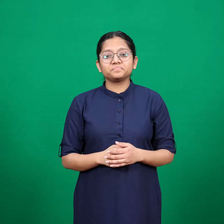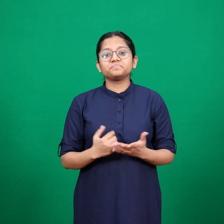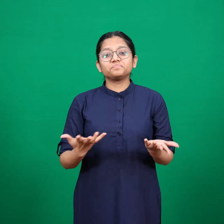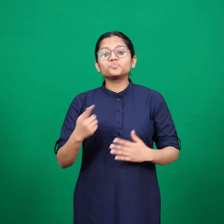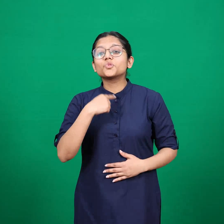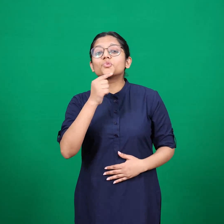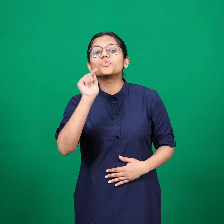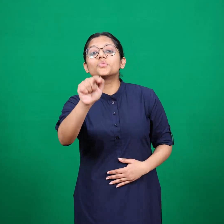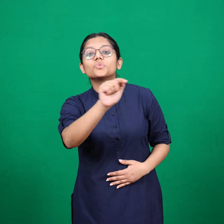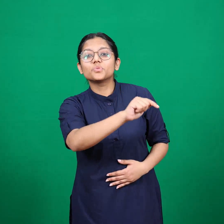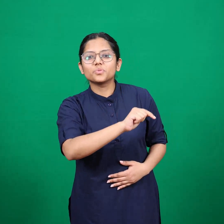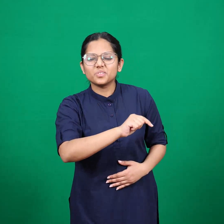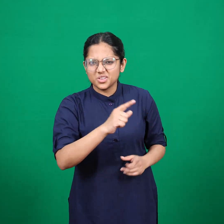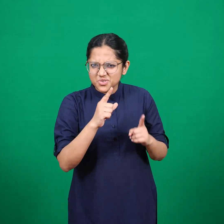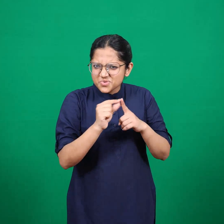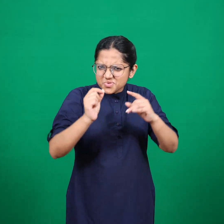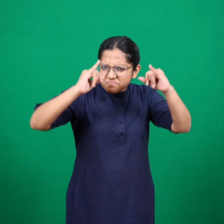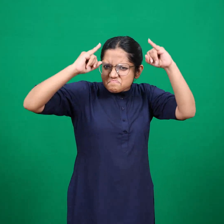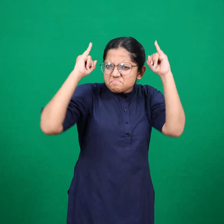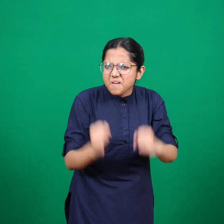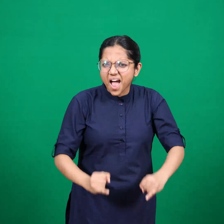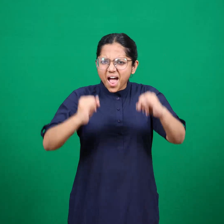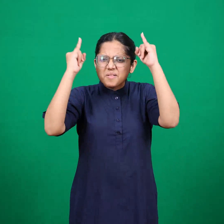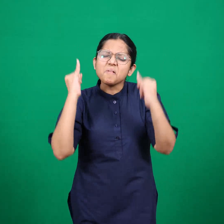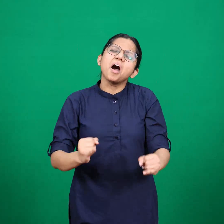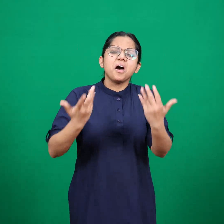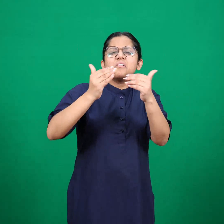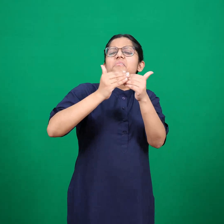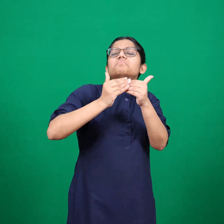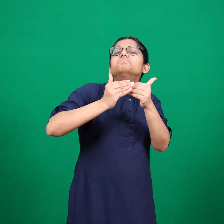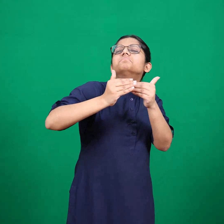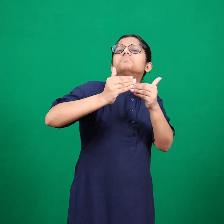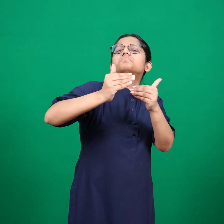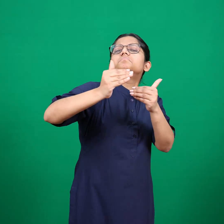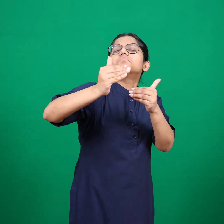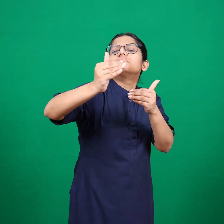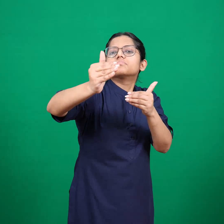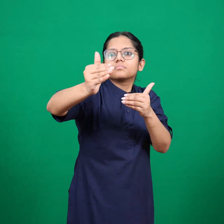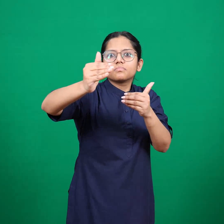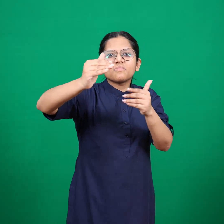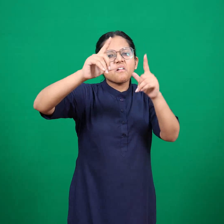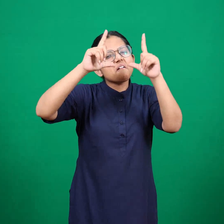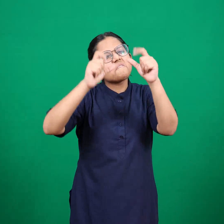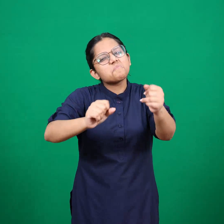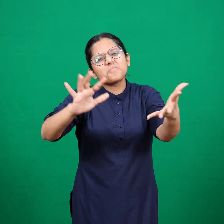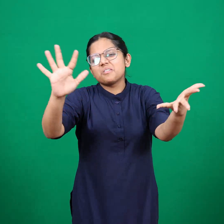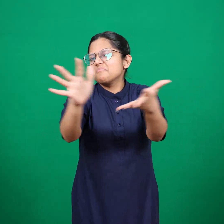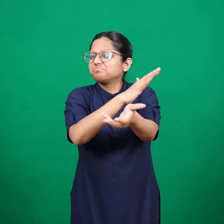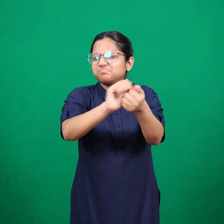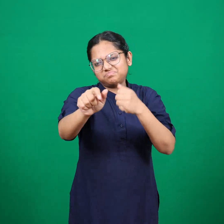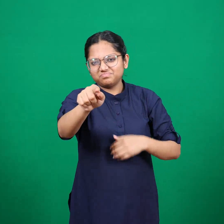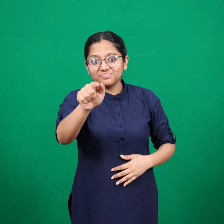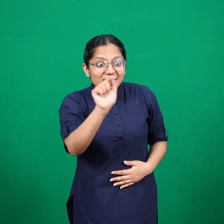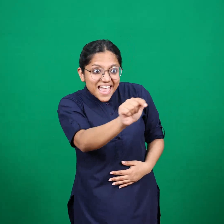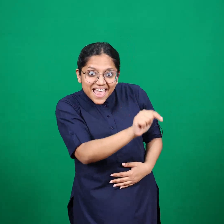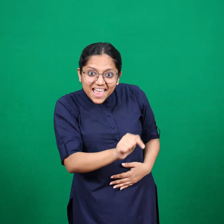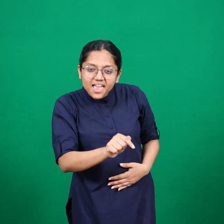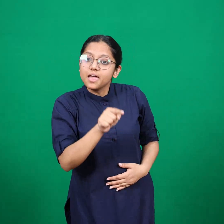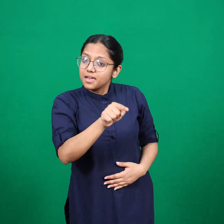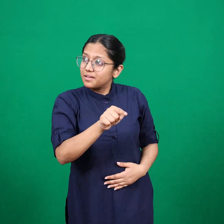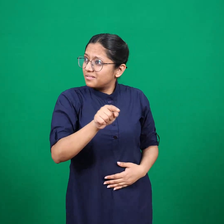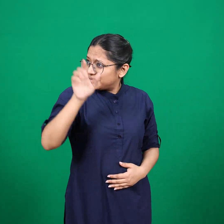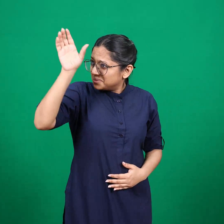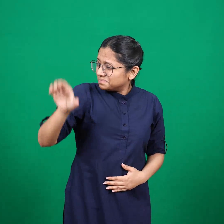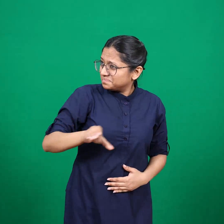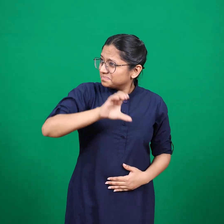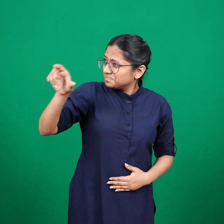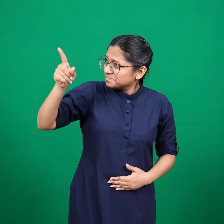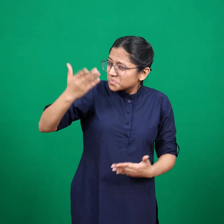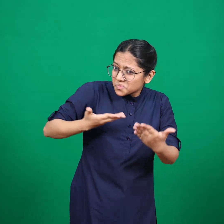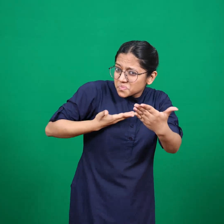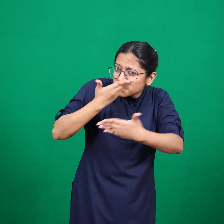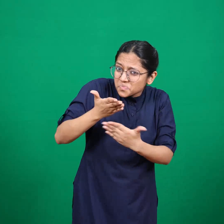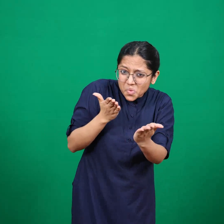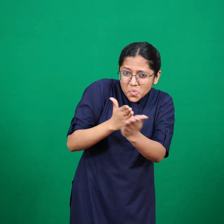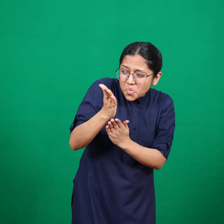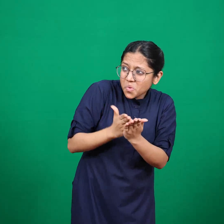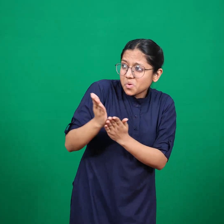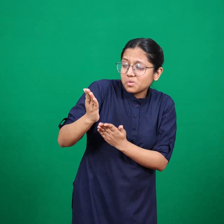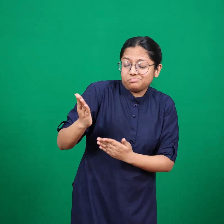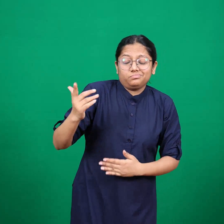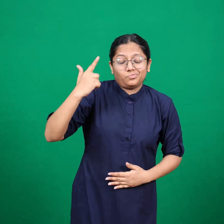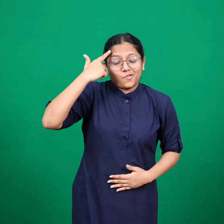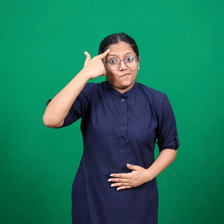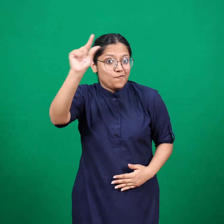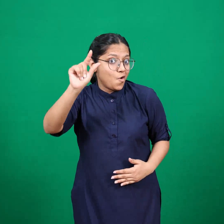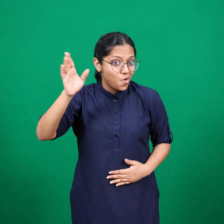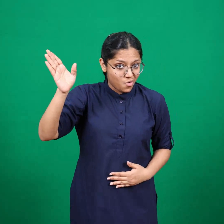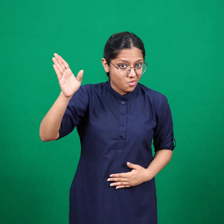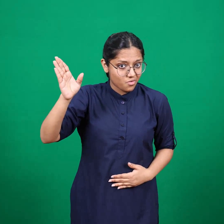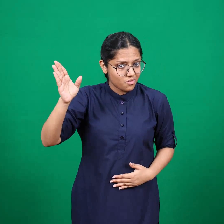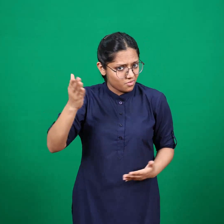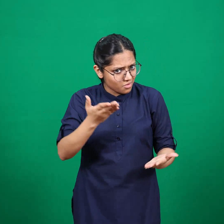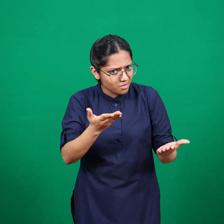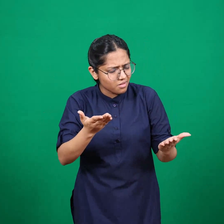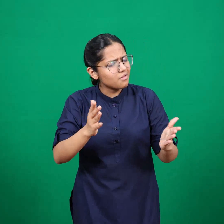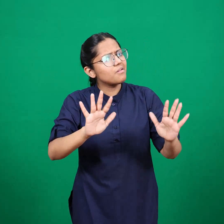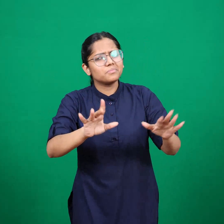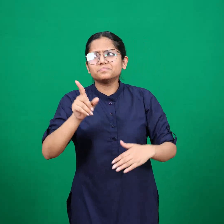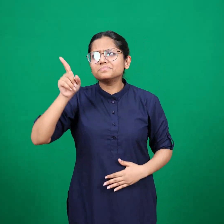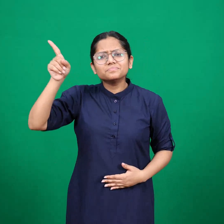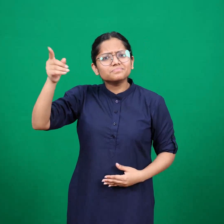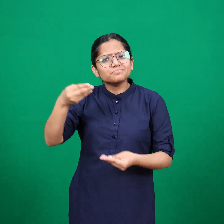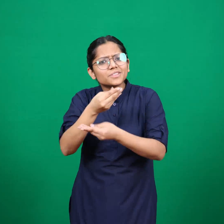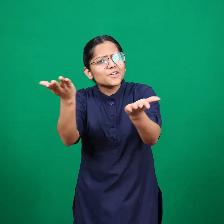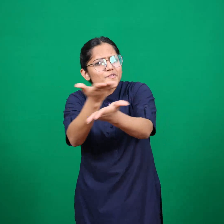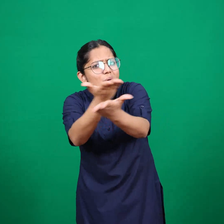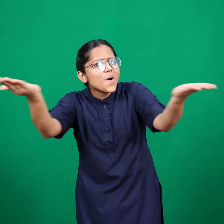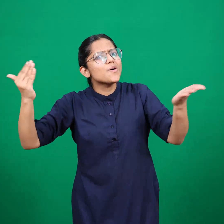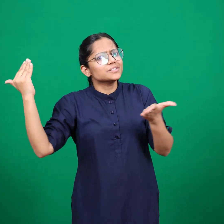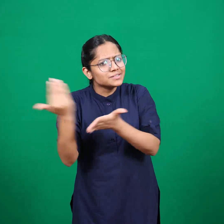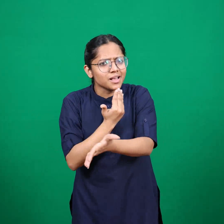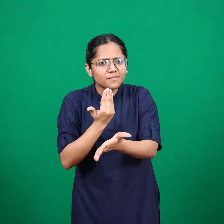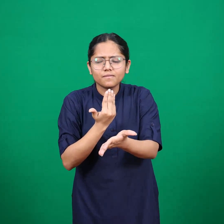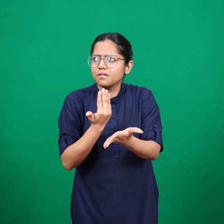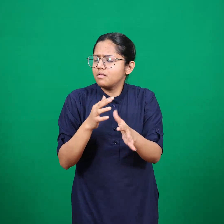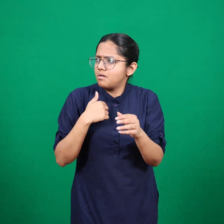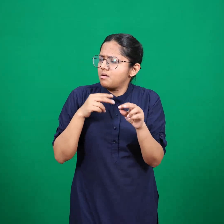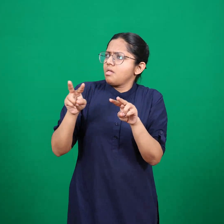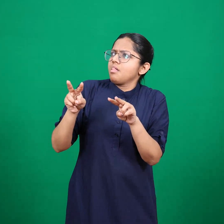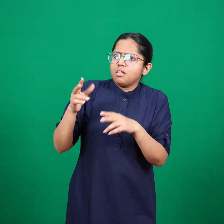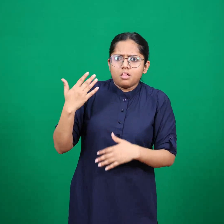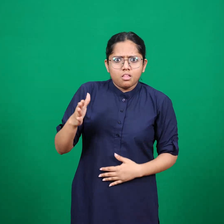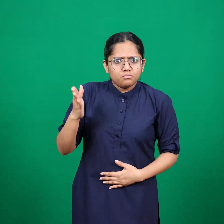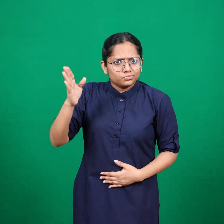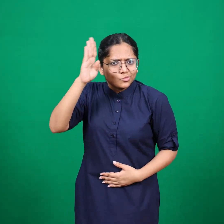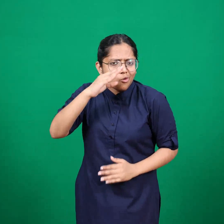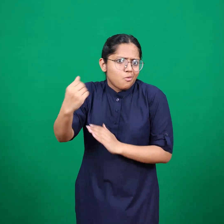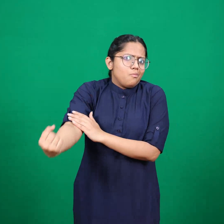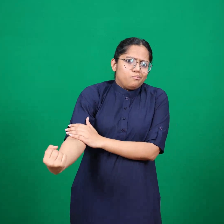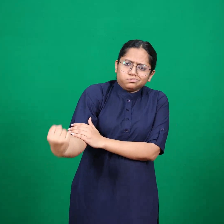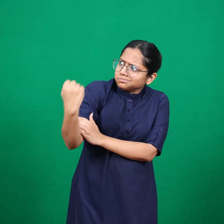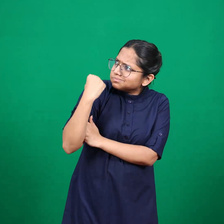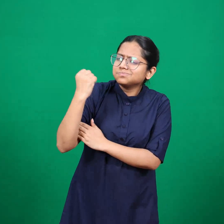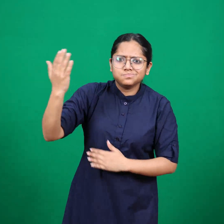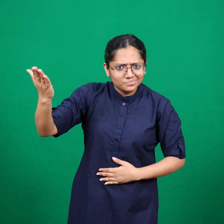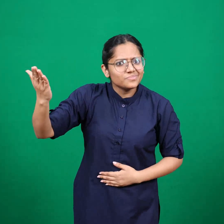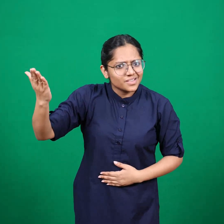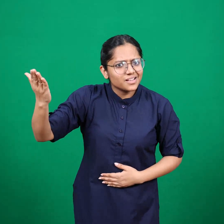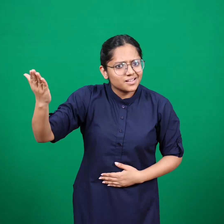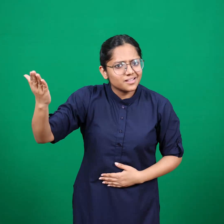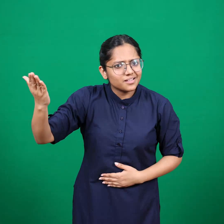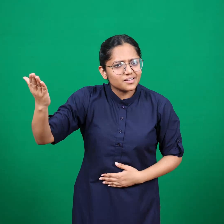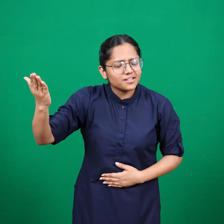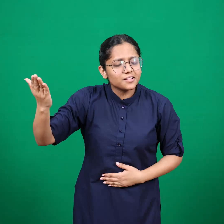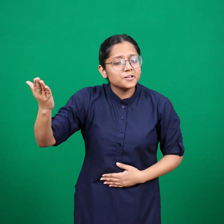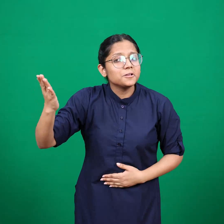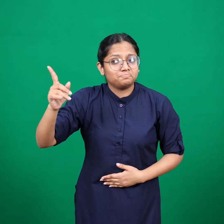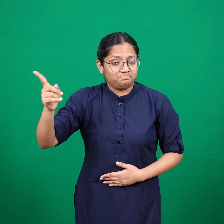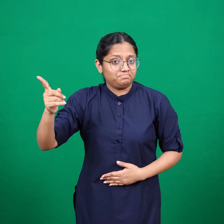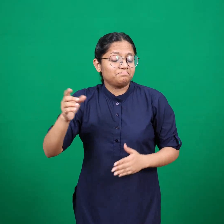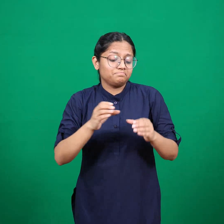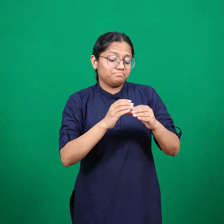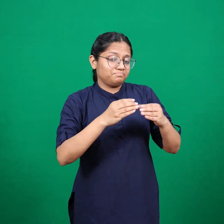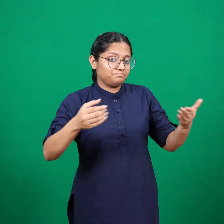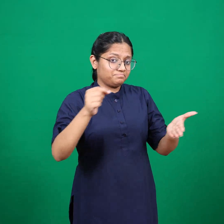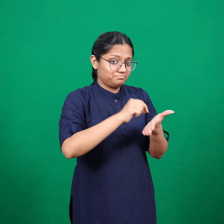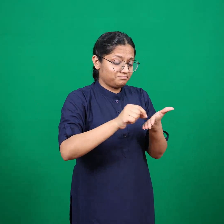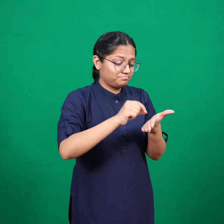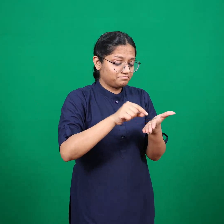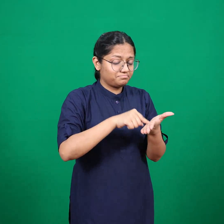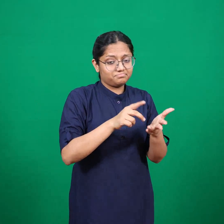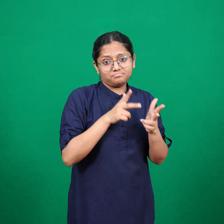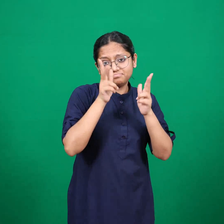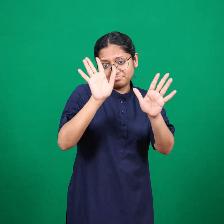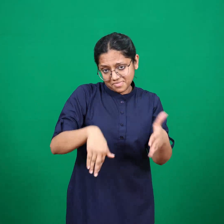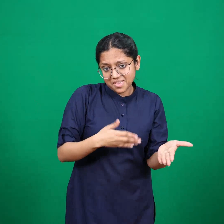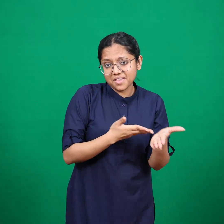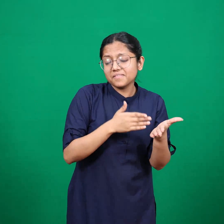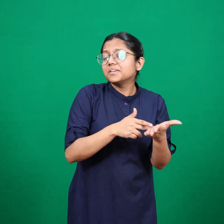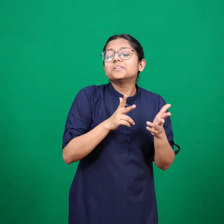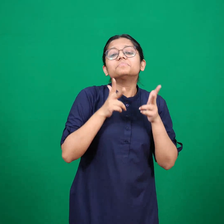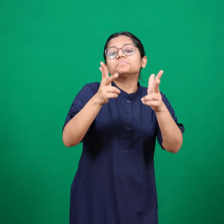For the message of the cross is foolishness to those who are perishing, but to us who are being saved it is the power of God.